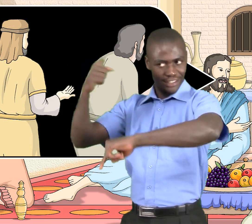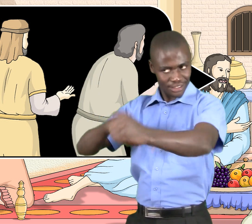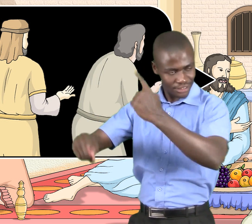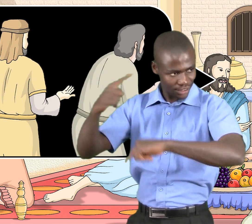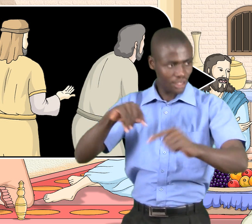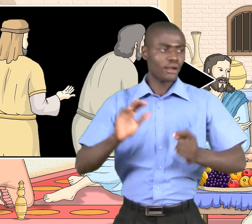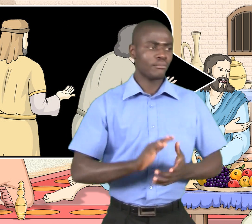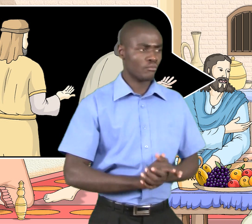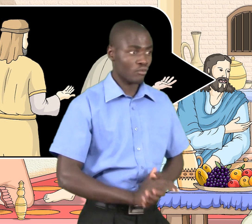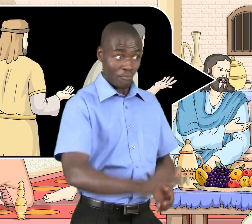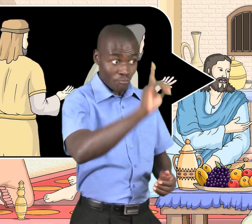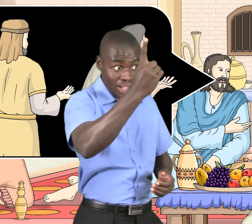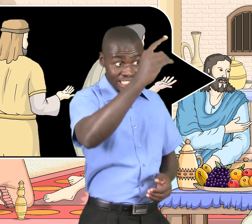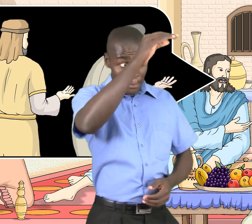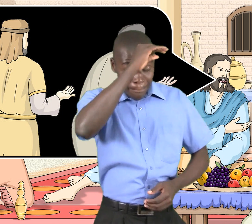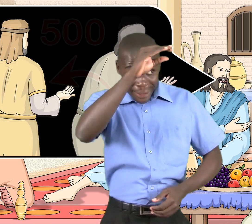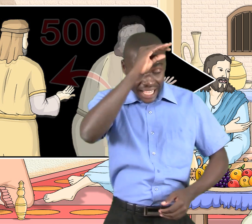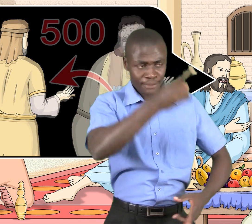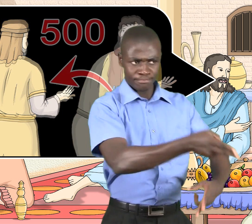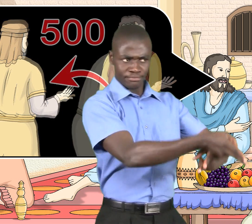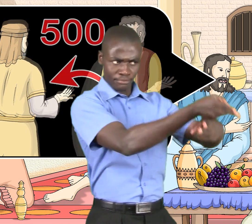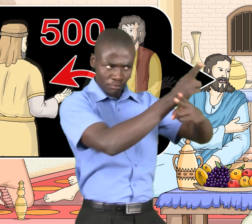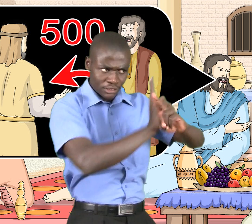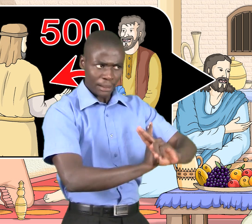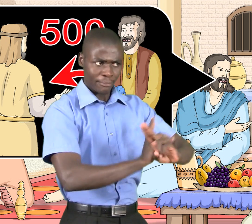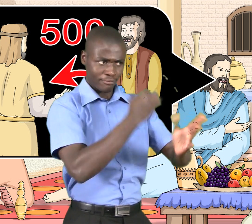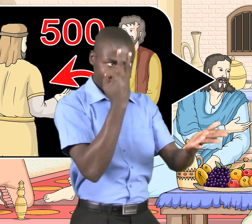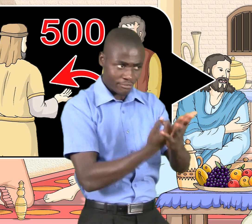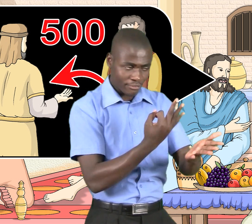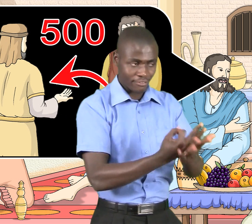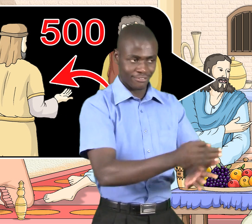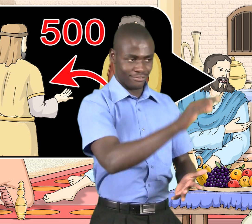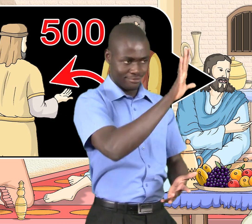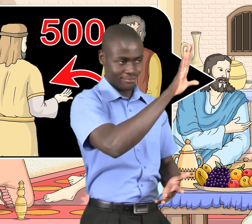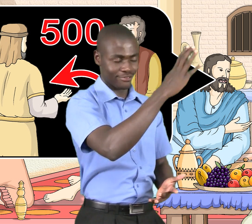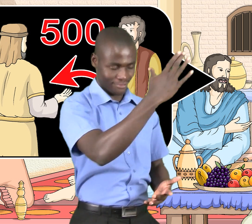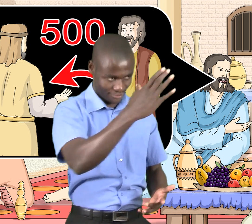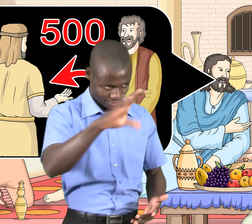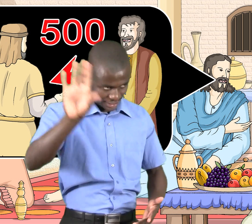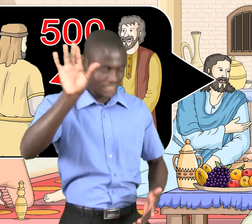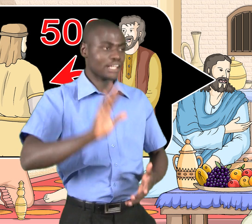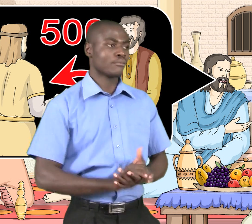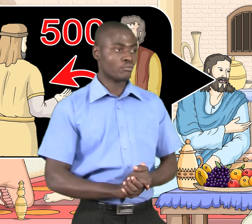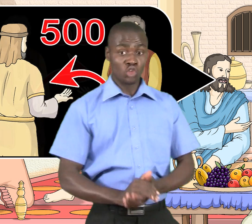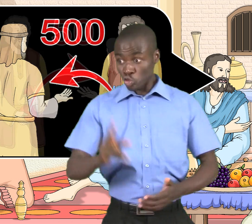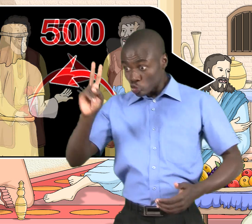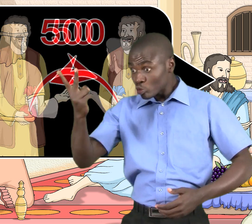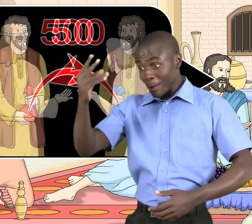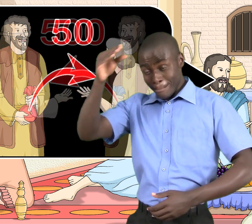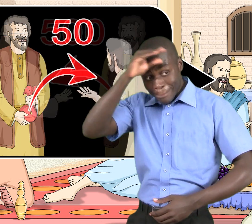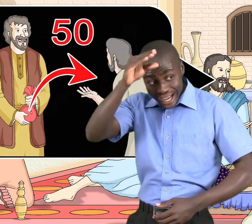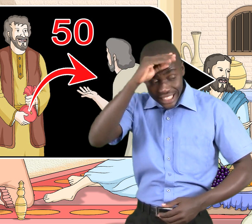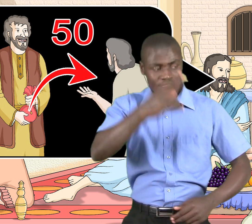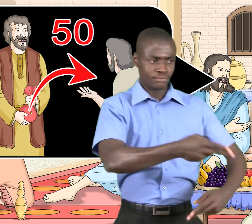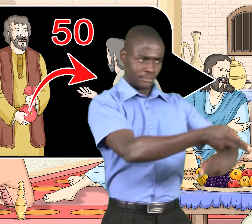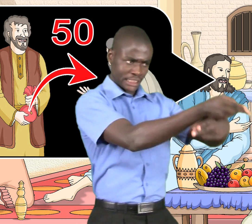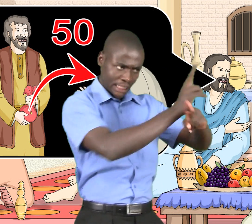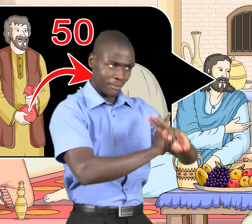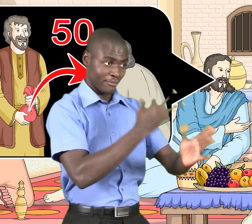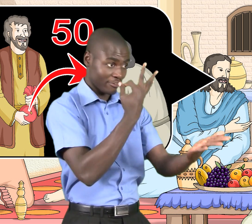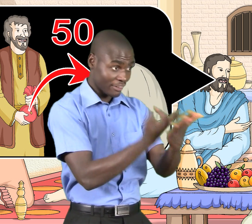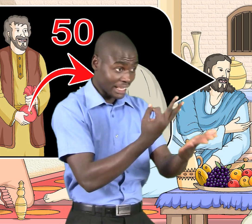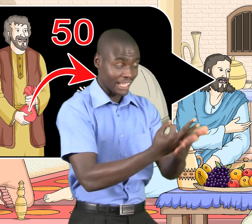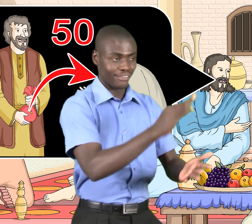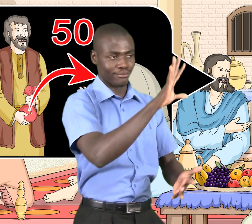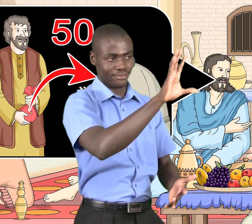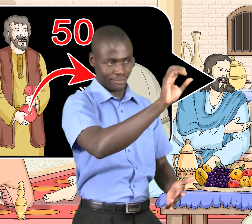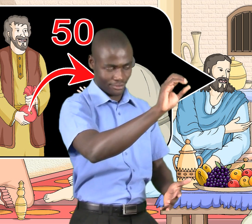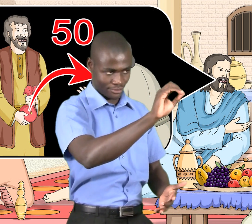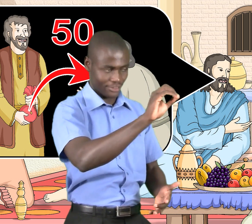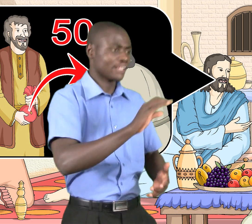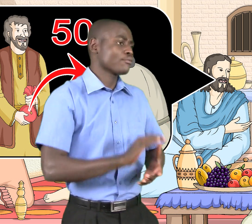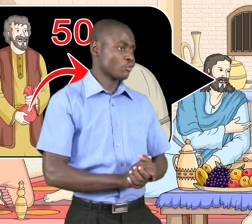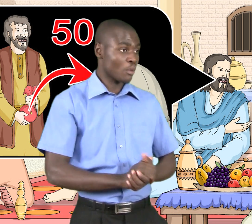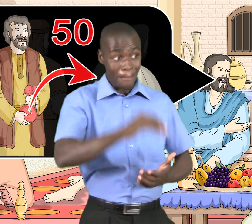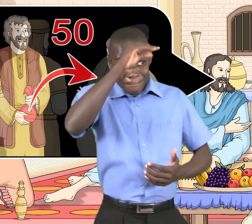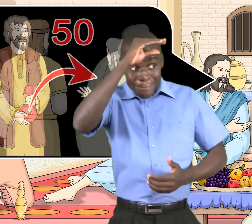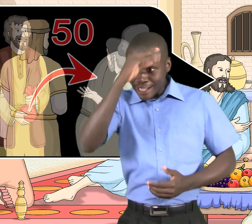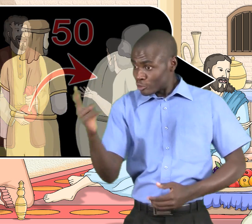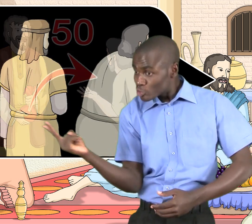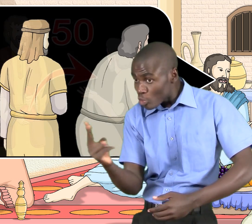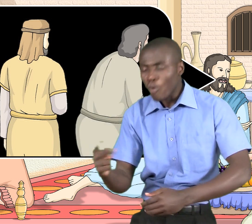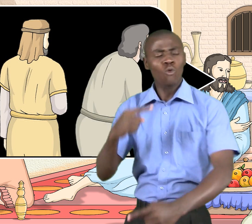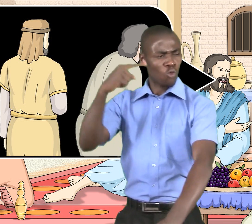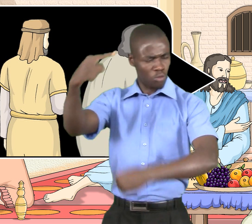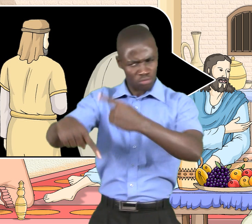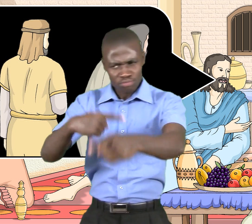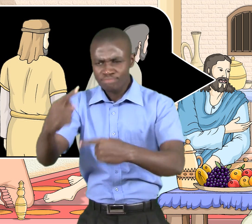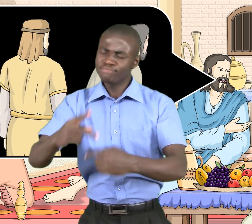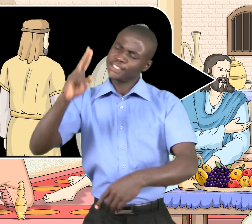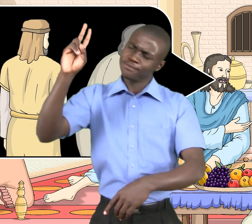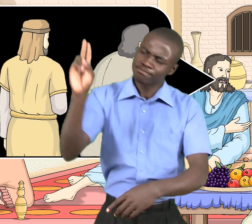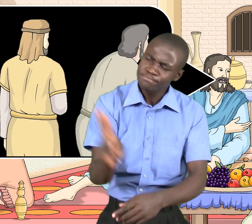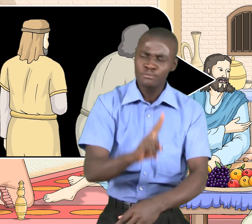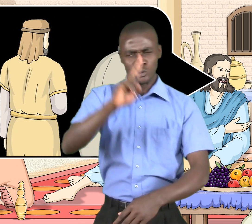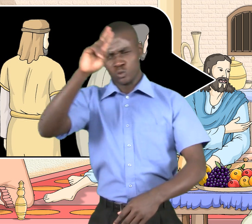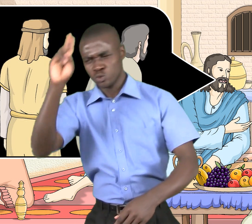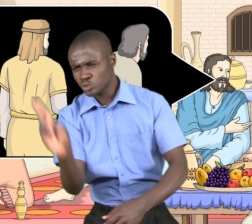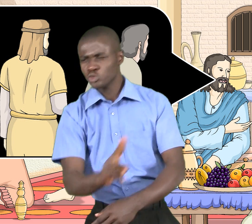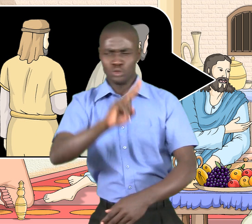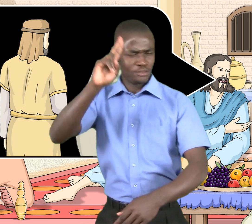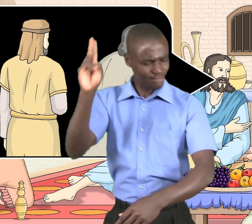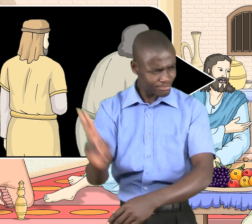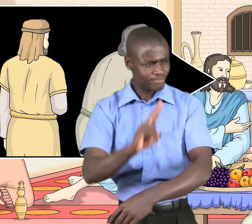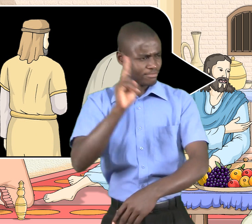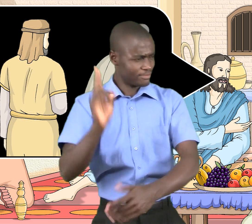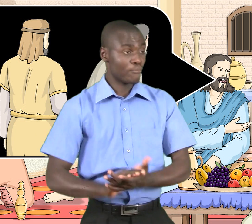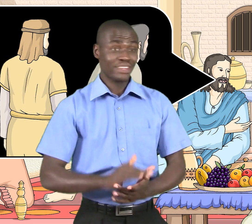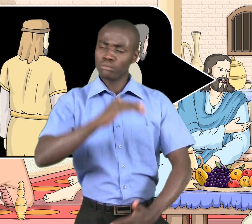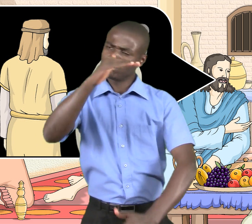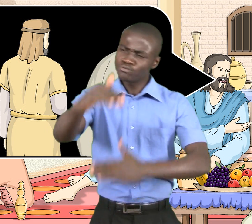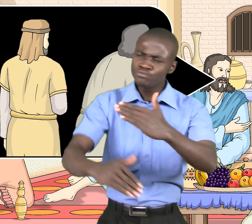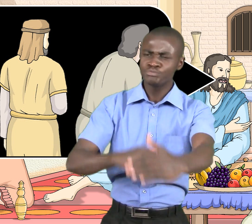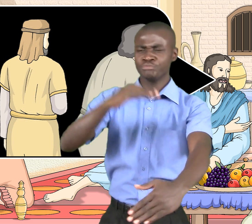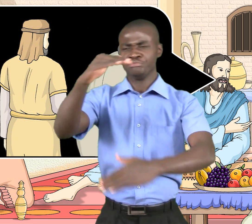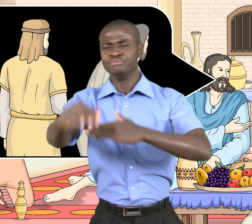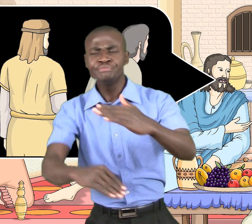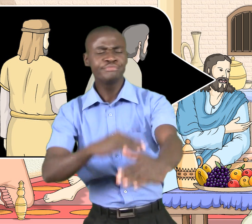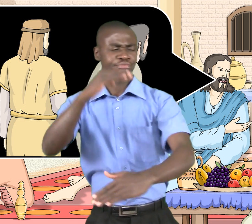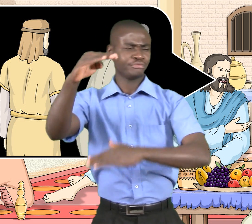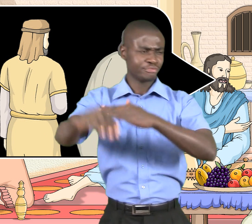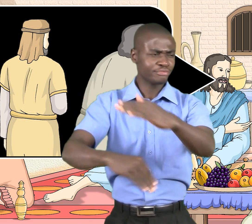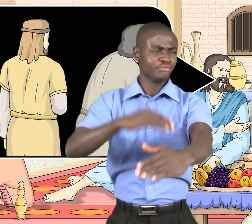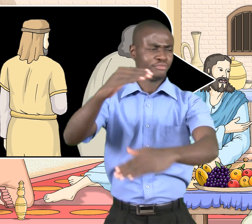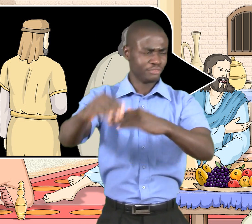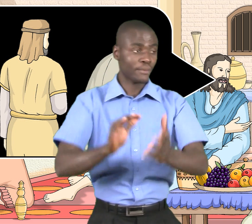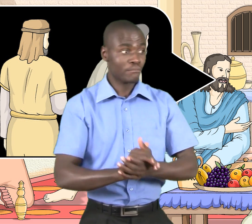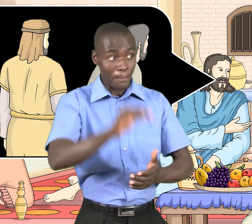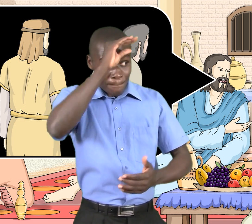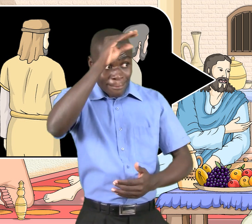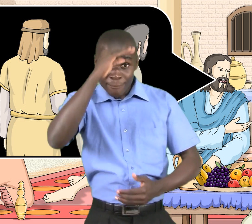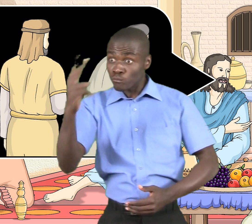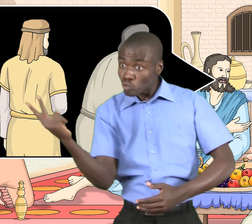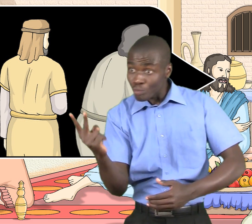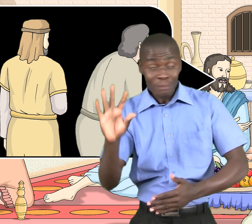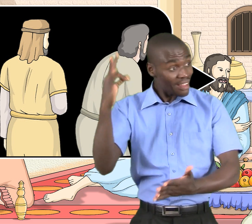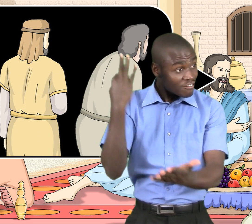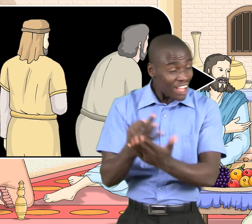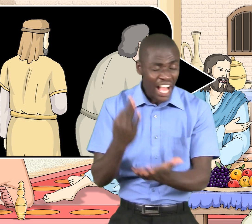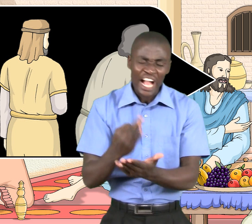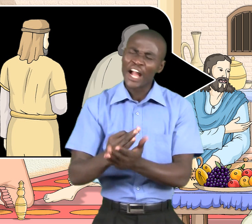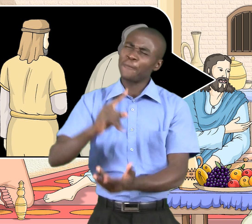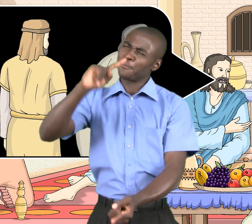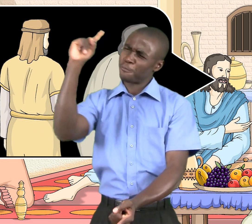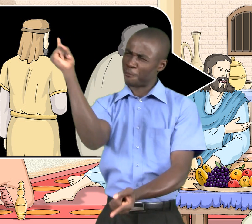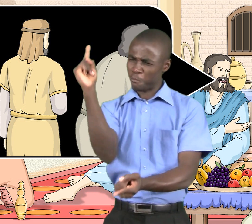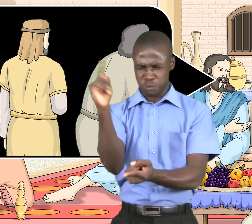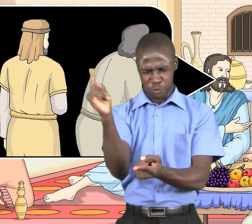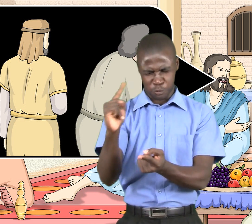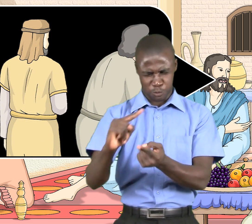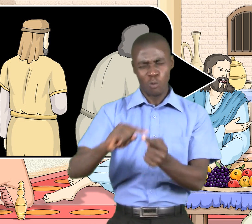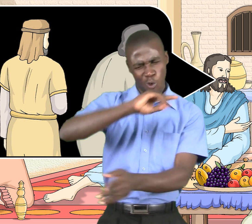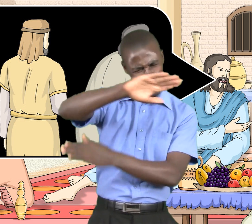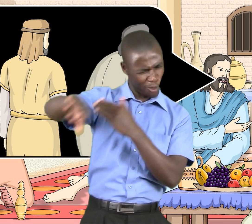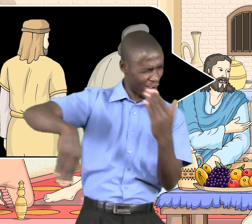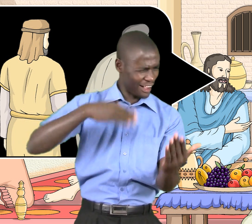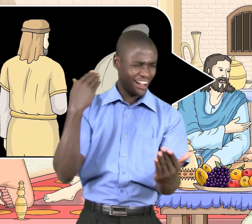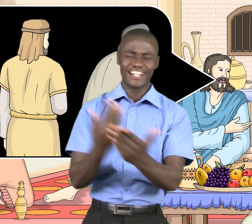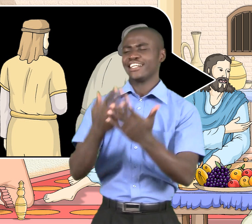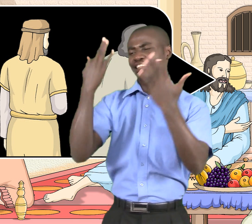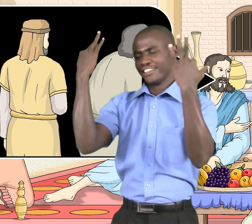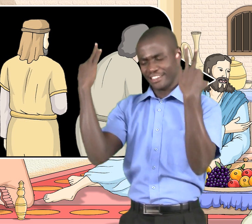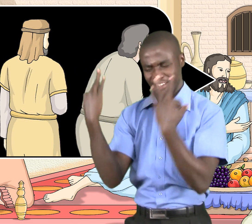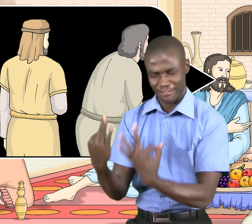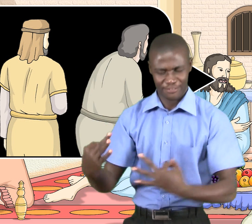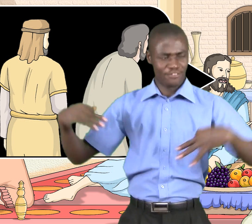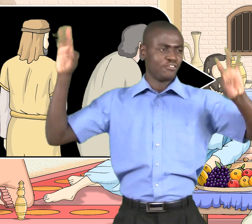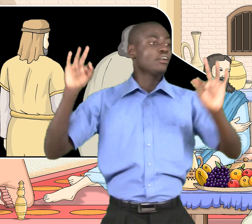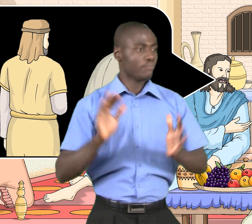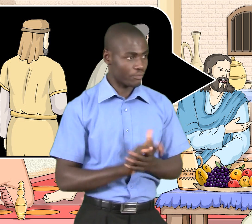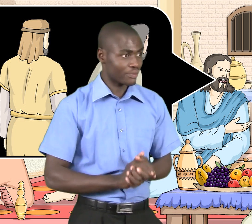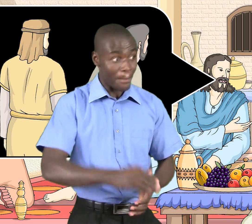One owed him five hundred denarii, and the other fifty.